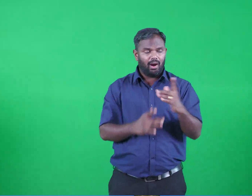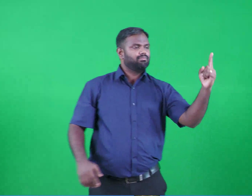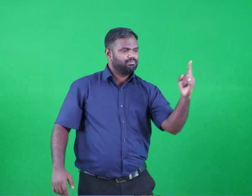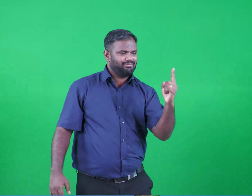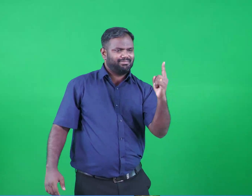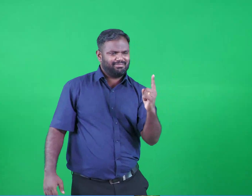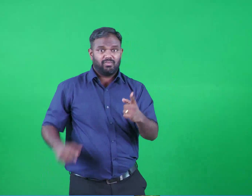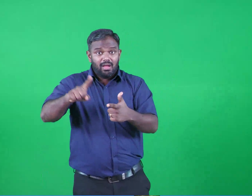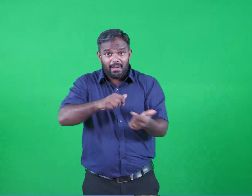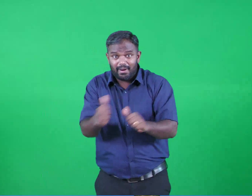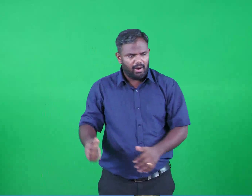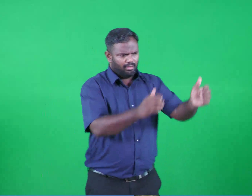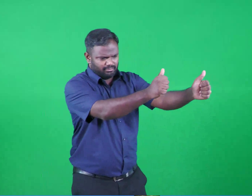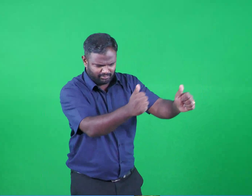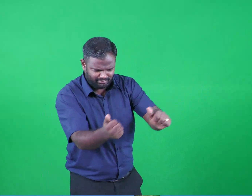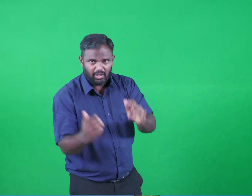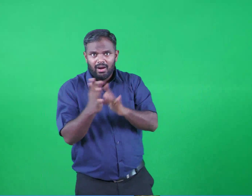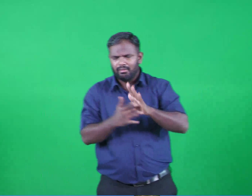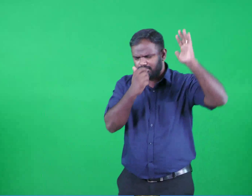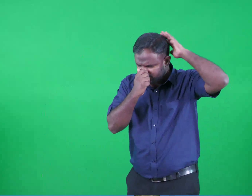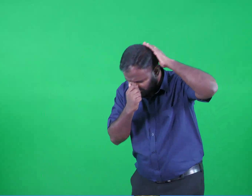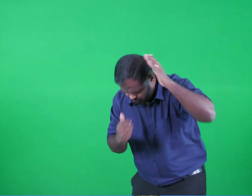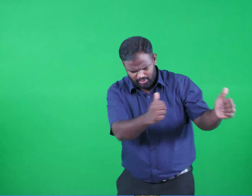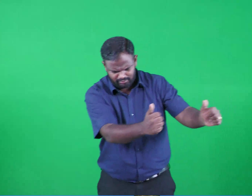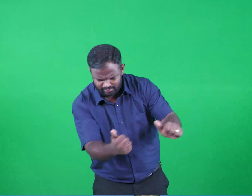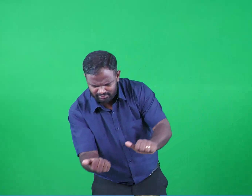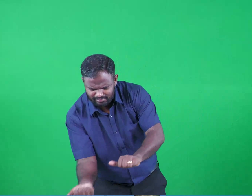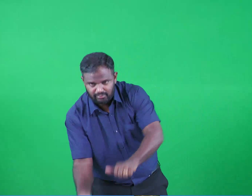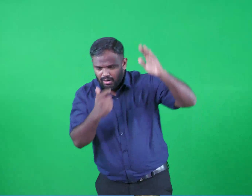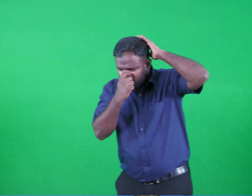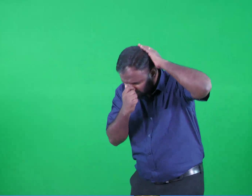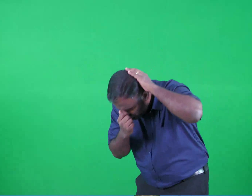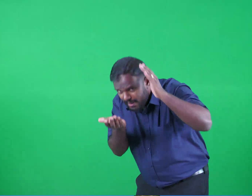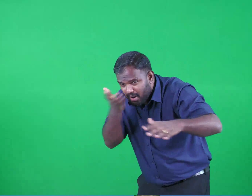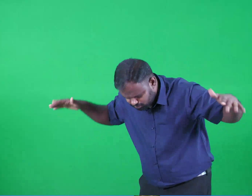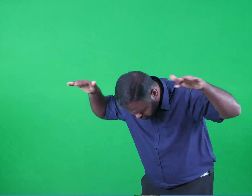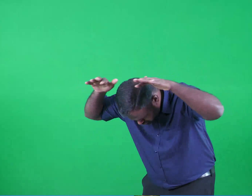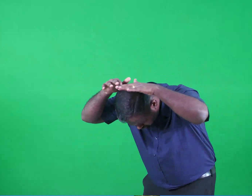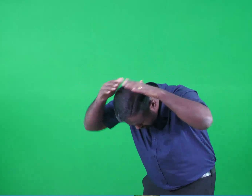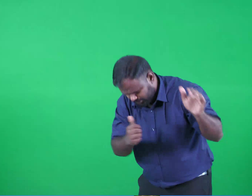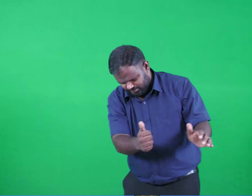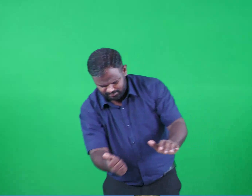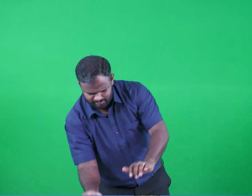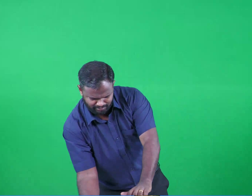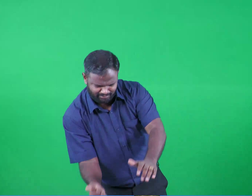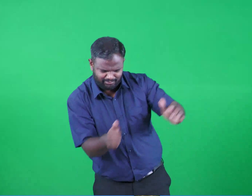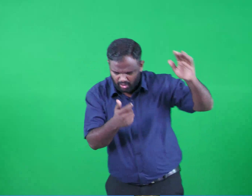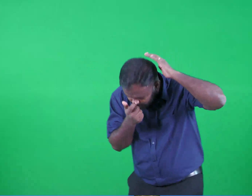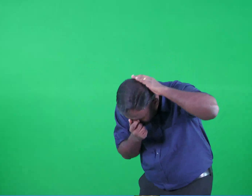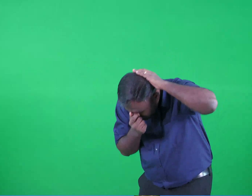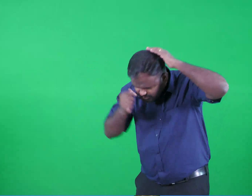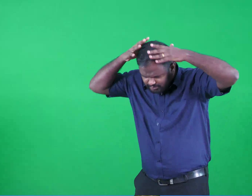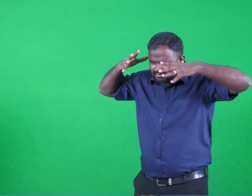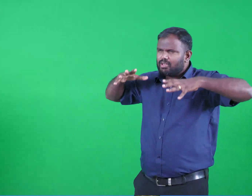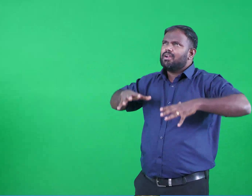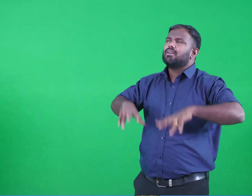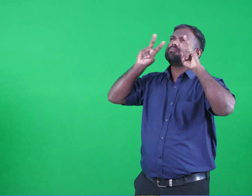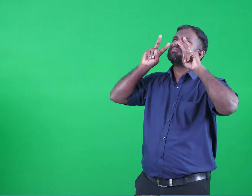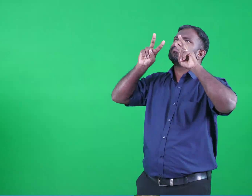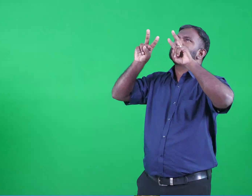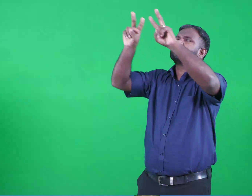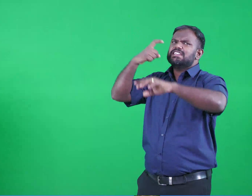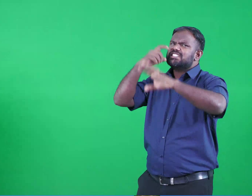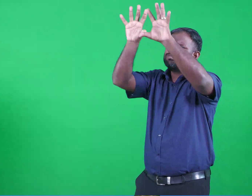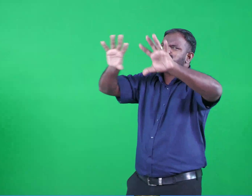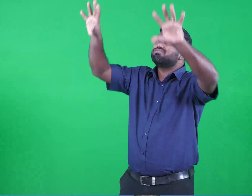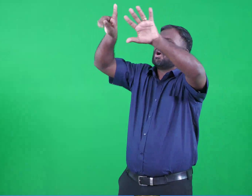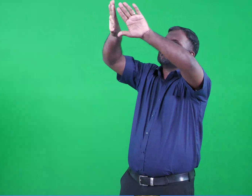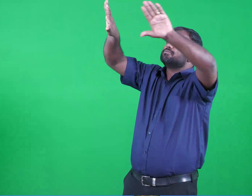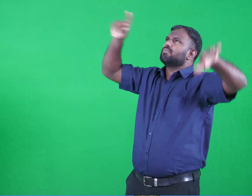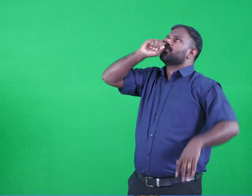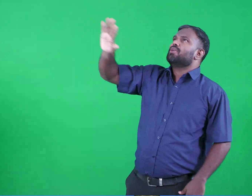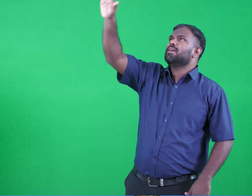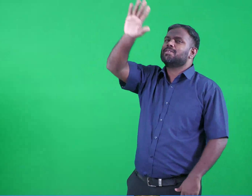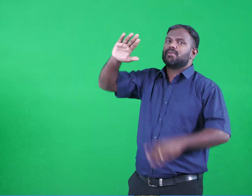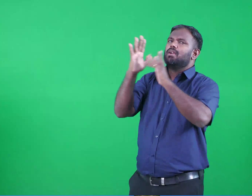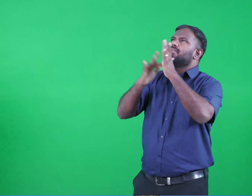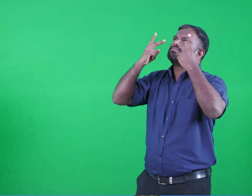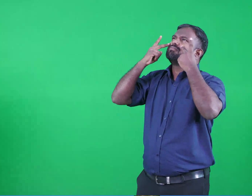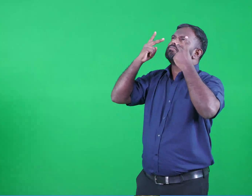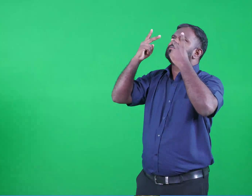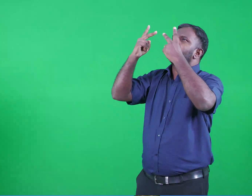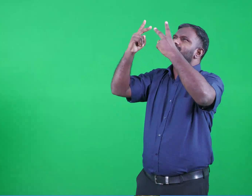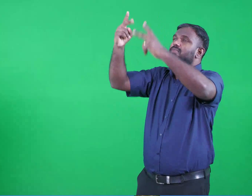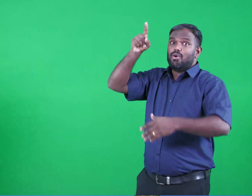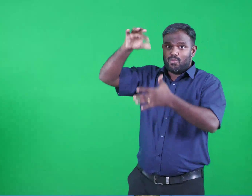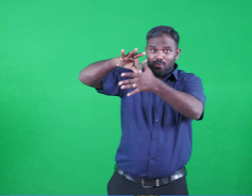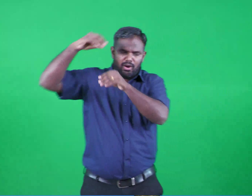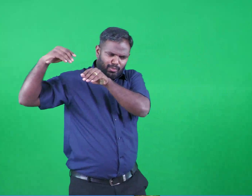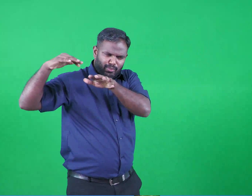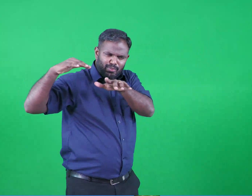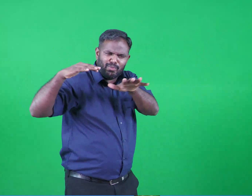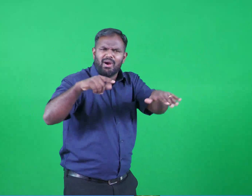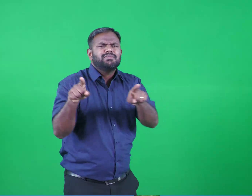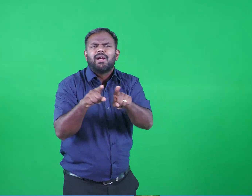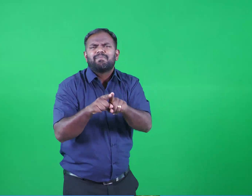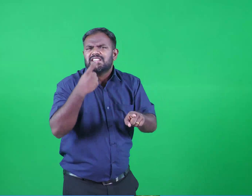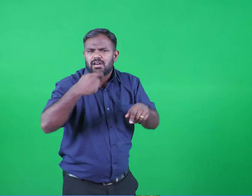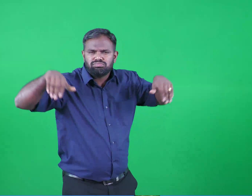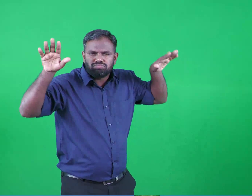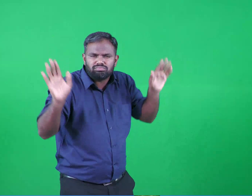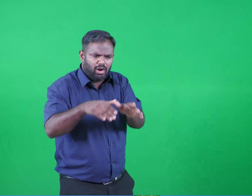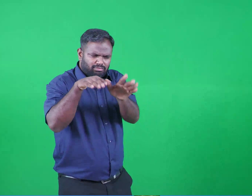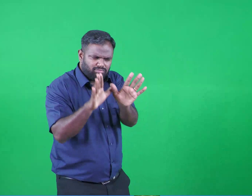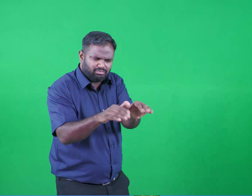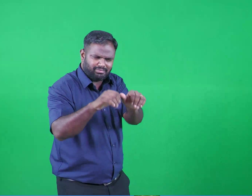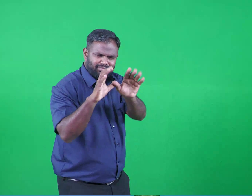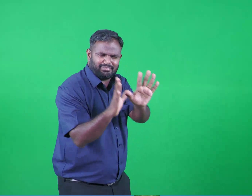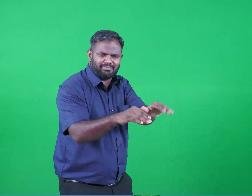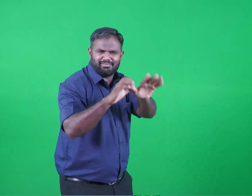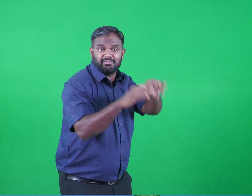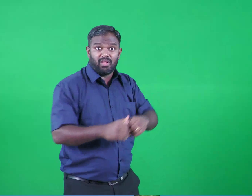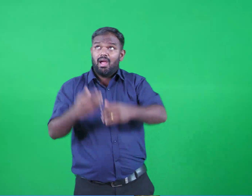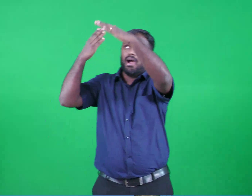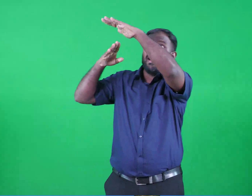As soon as Jesus came up out of the water, He saw the heavens breaking open and the Spirit descending on Him like a dove.